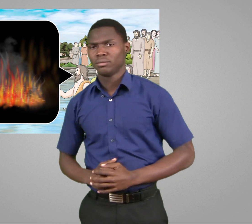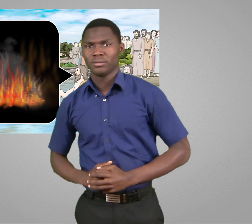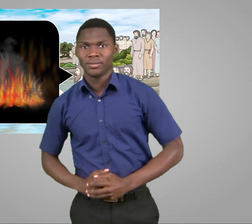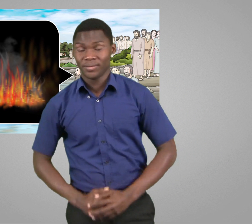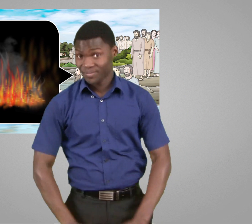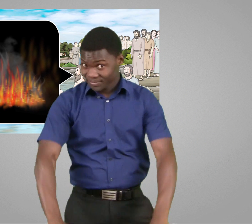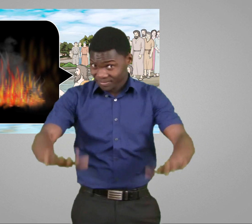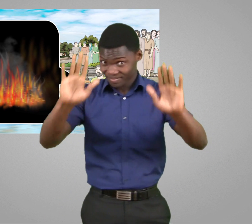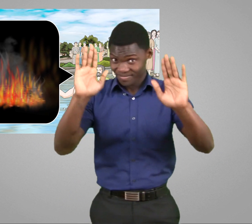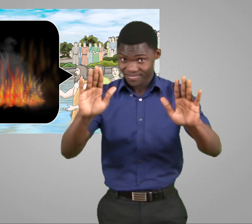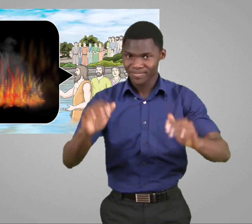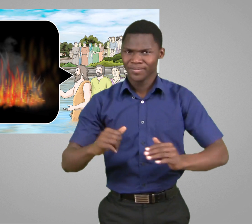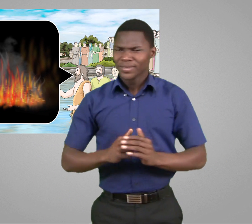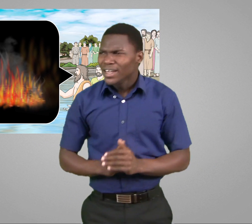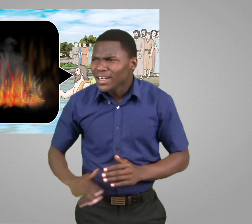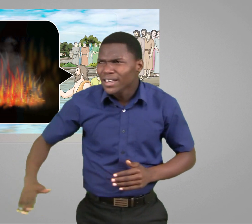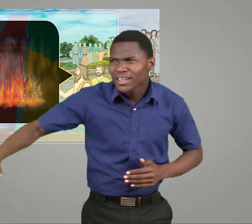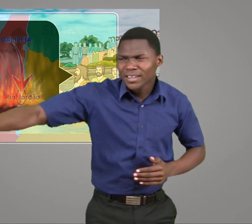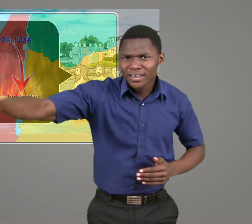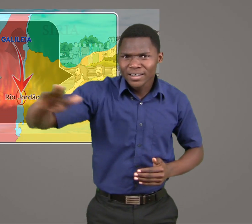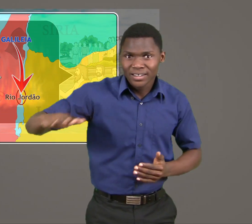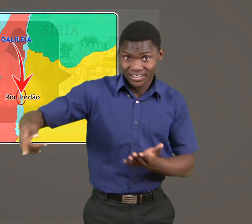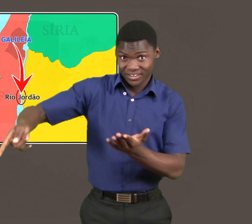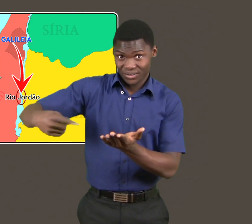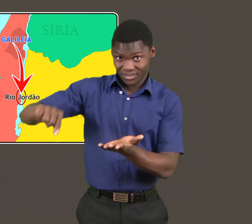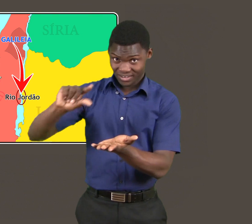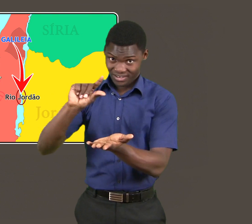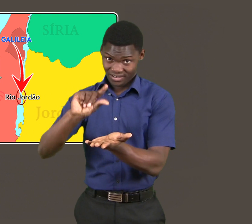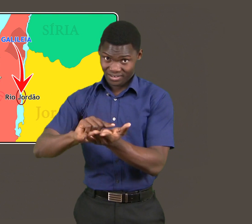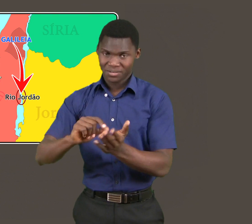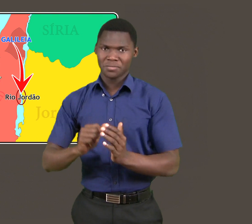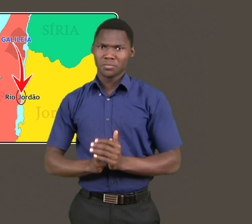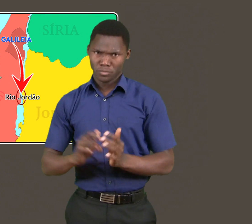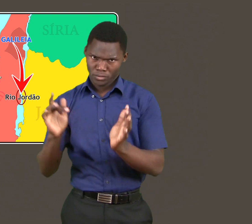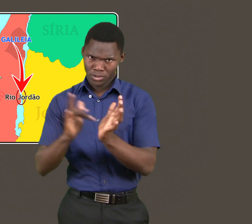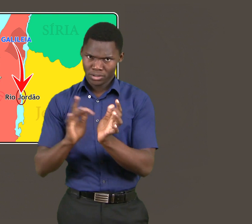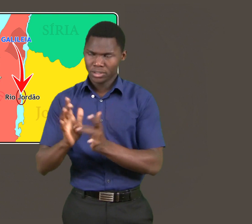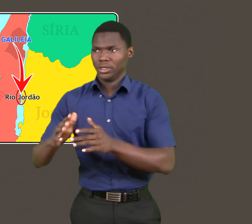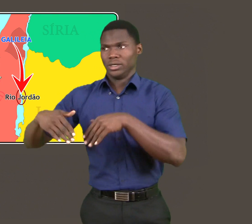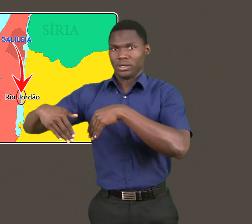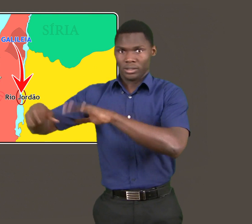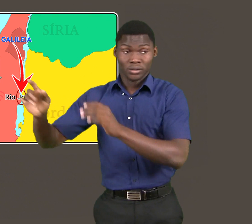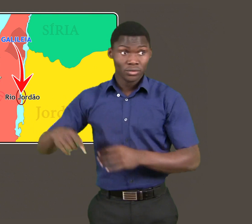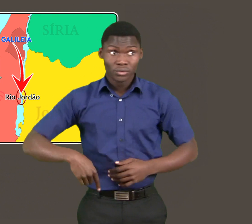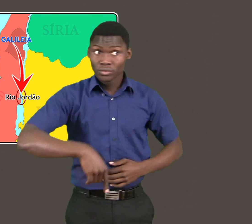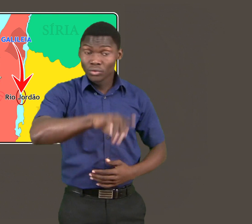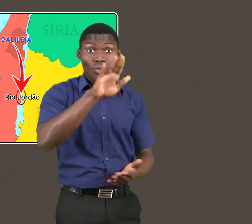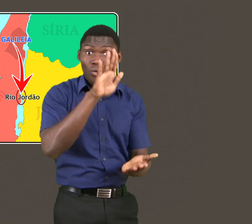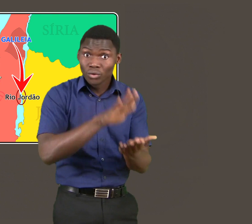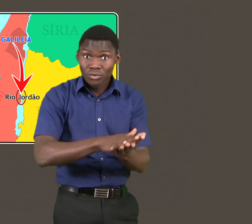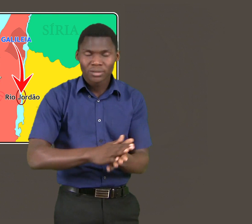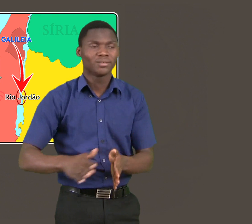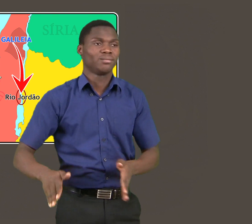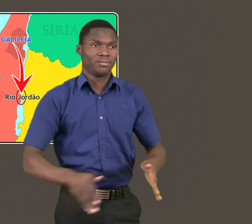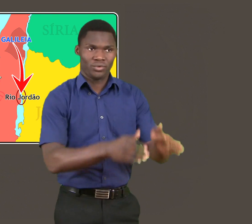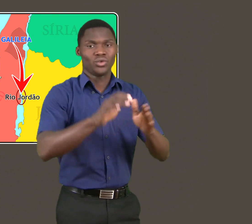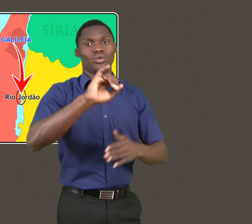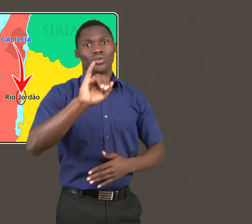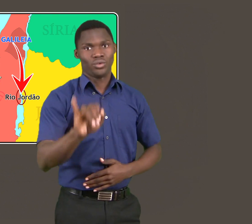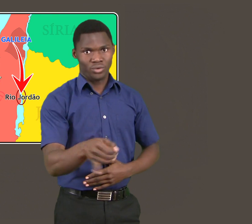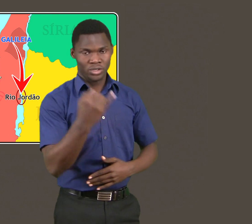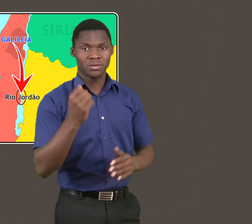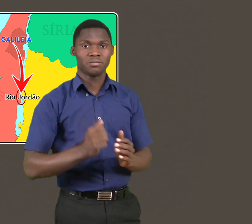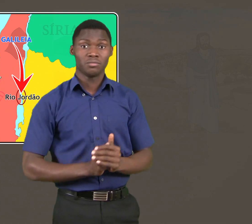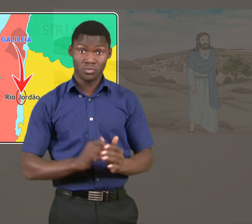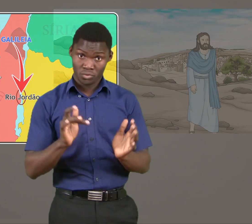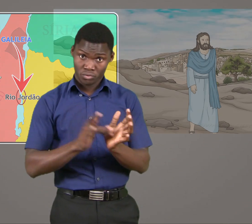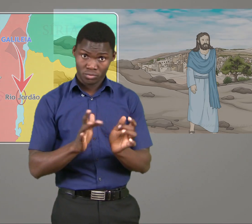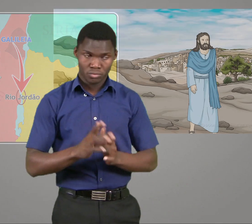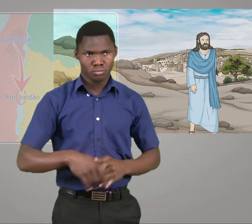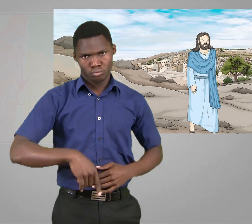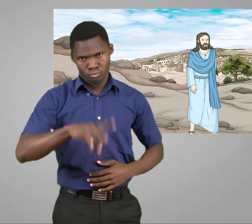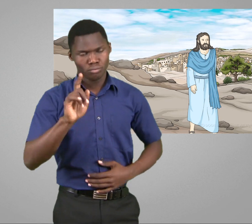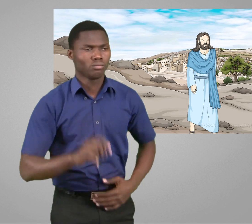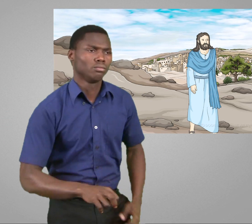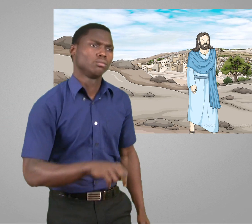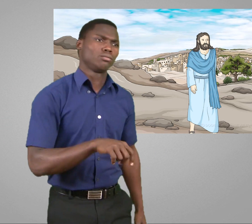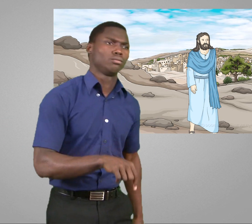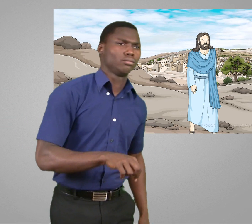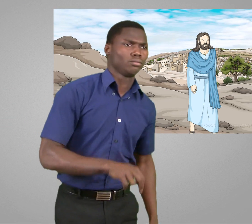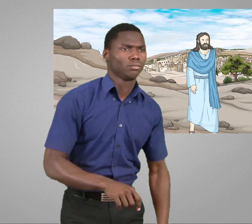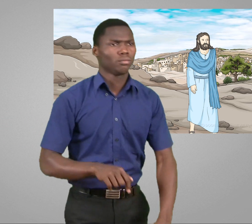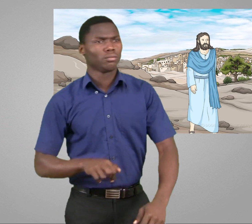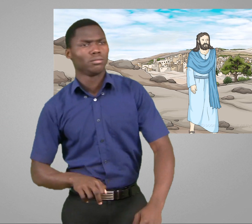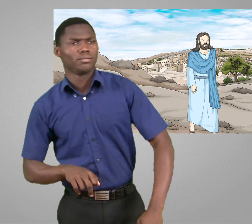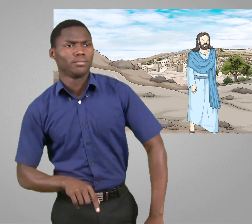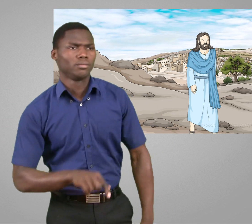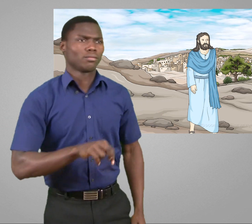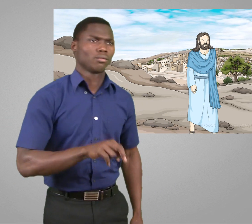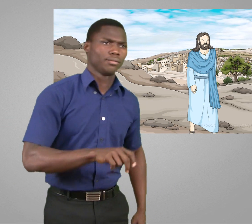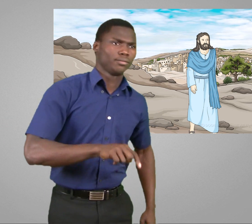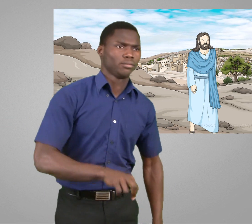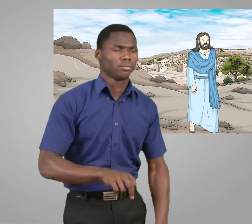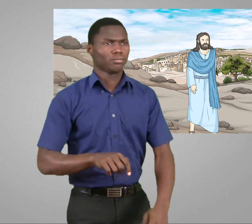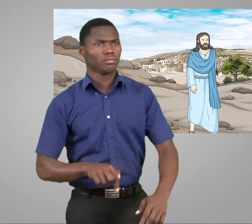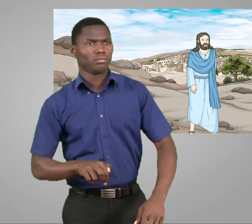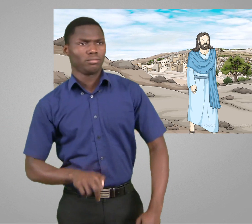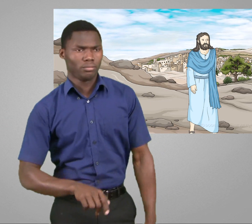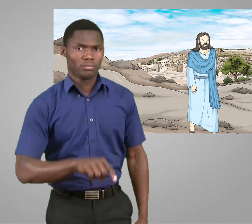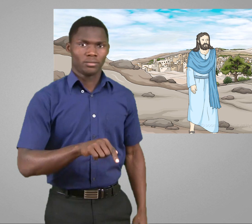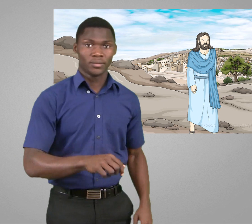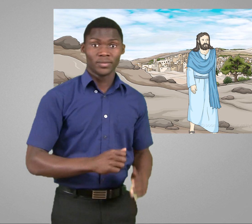At that time Jesus came from Galilee to the Jordan to be baptized by John.